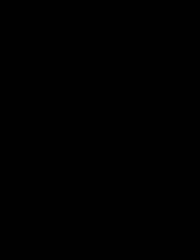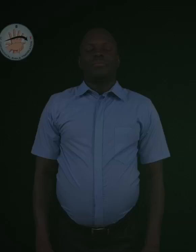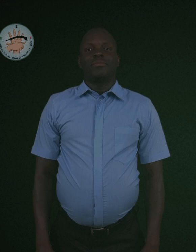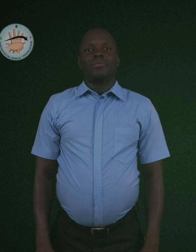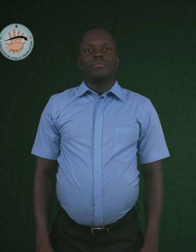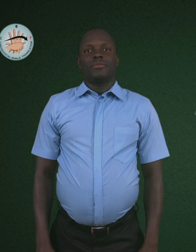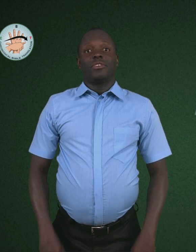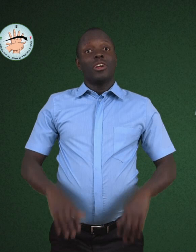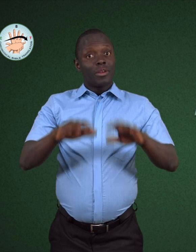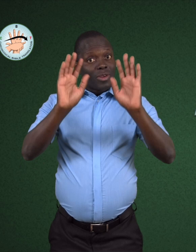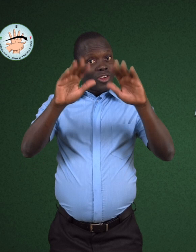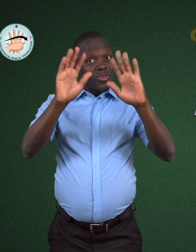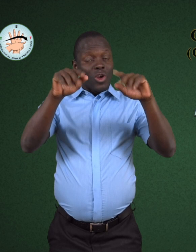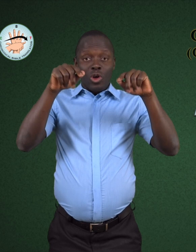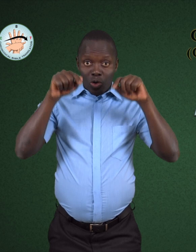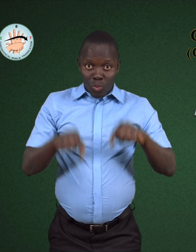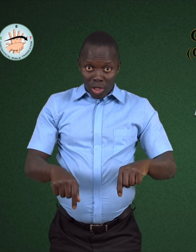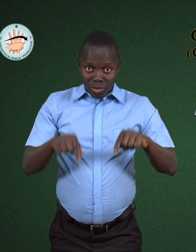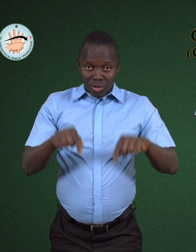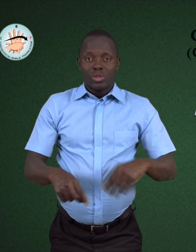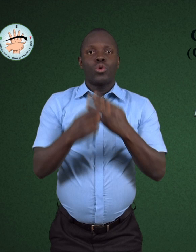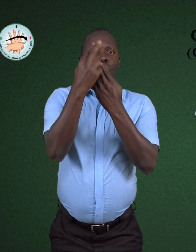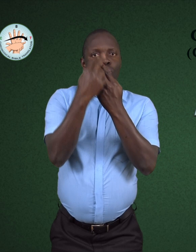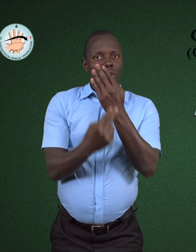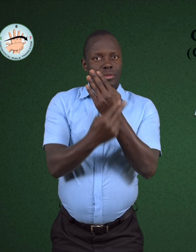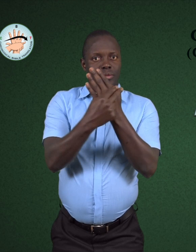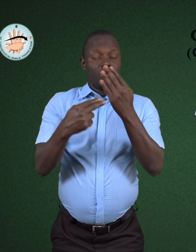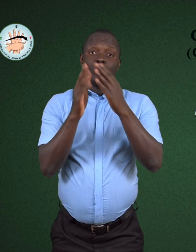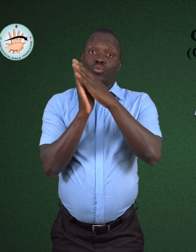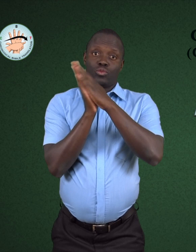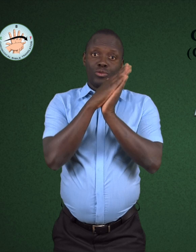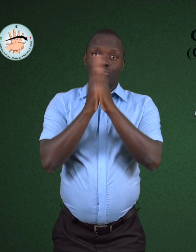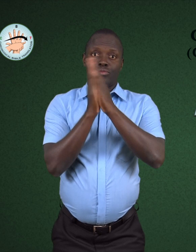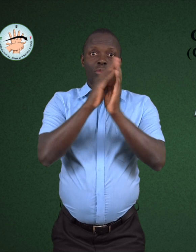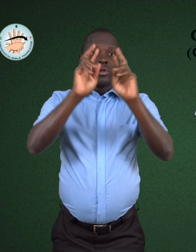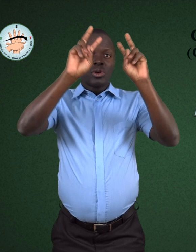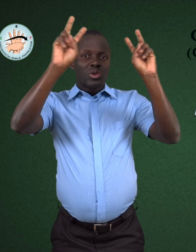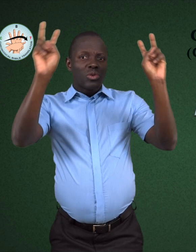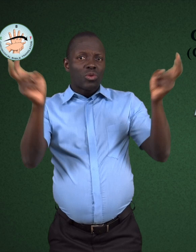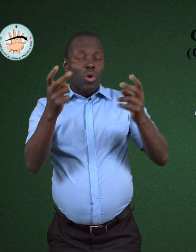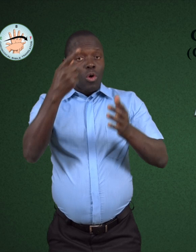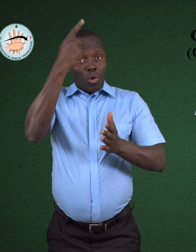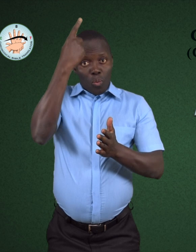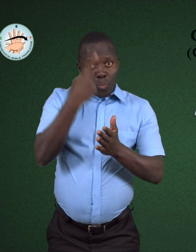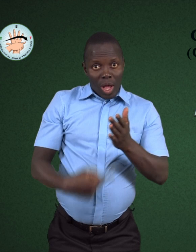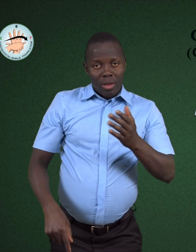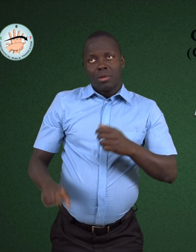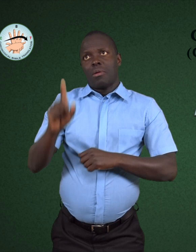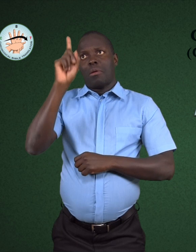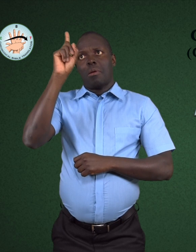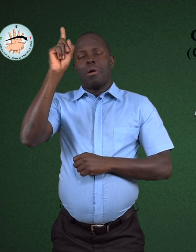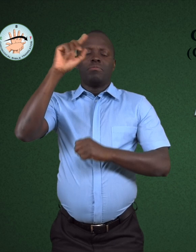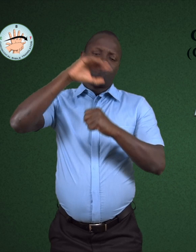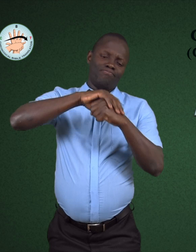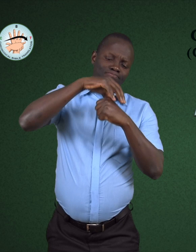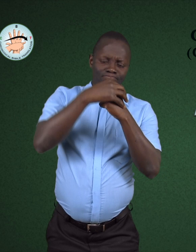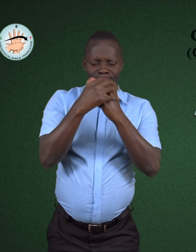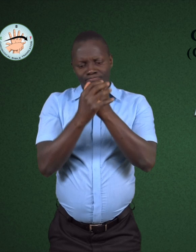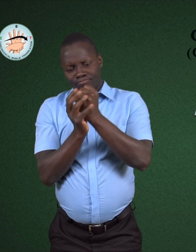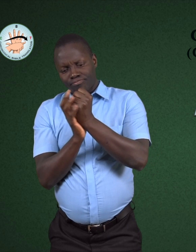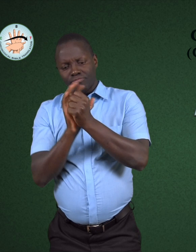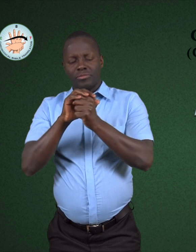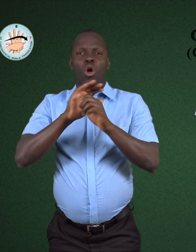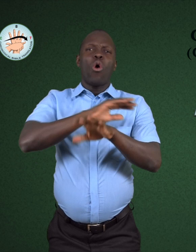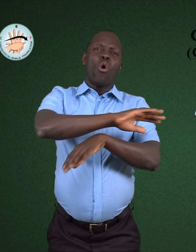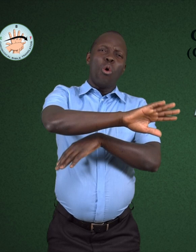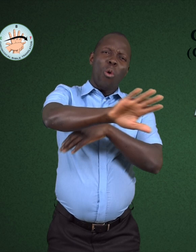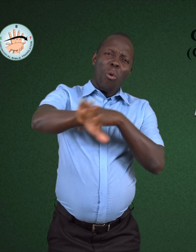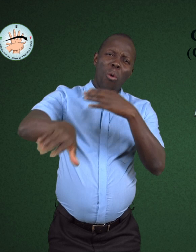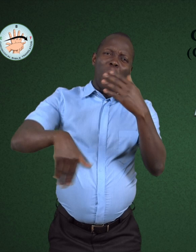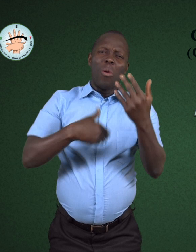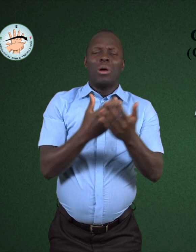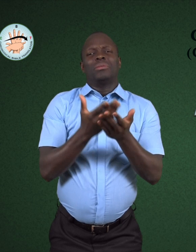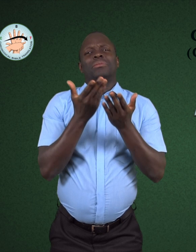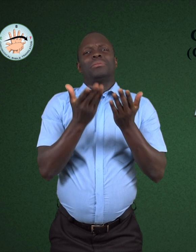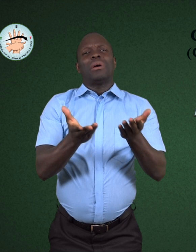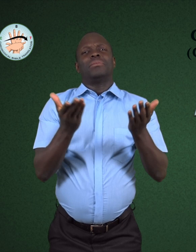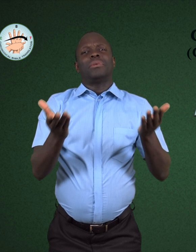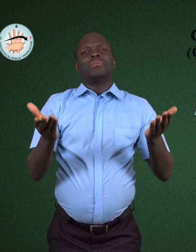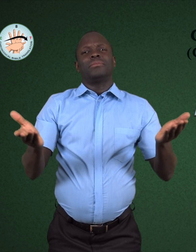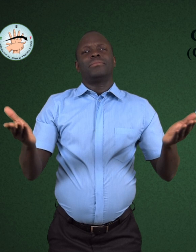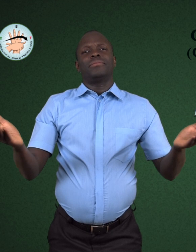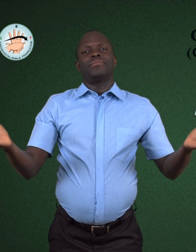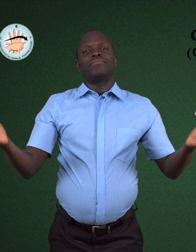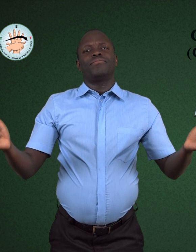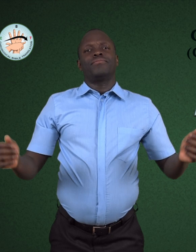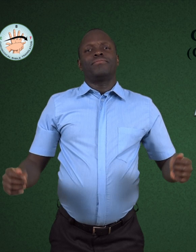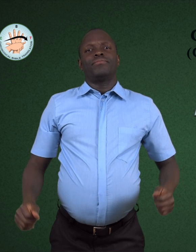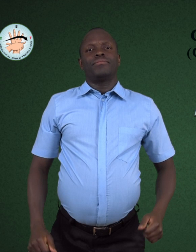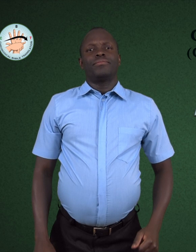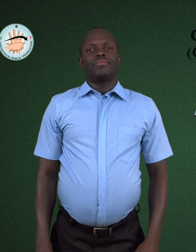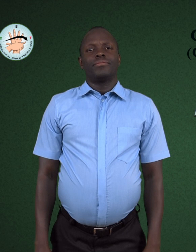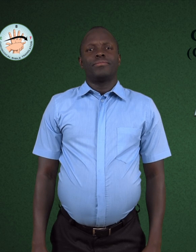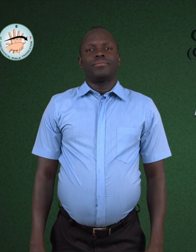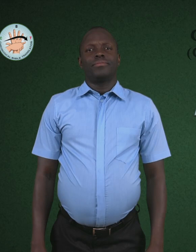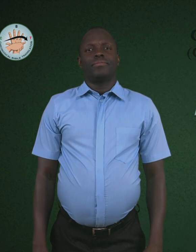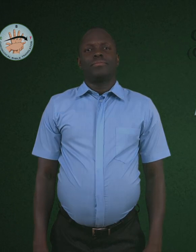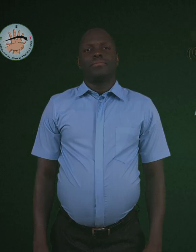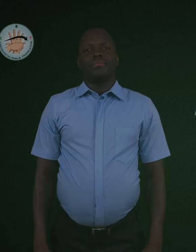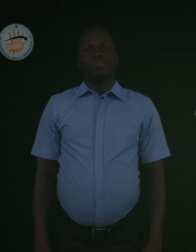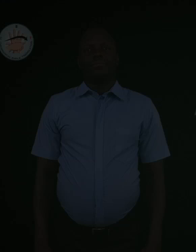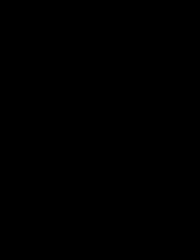God's creation